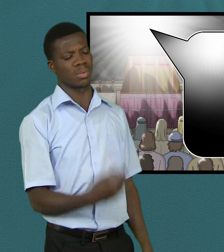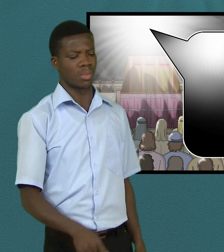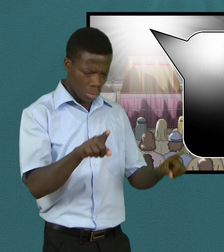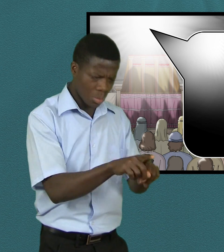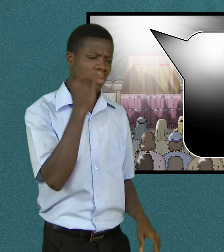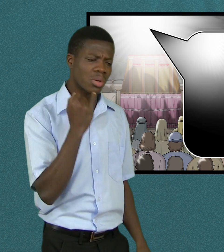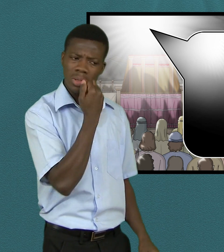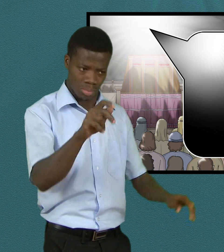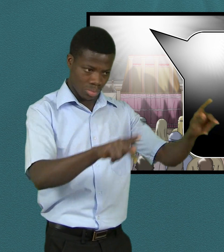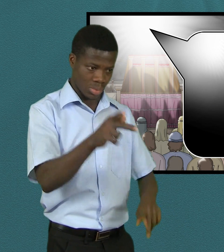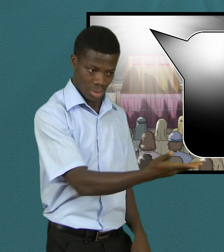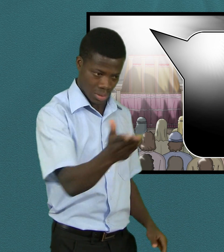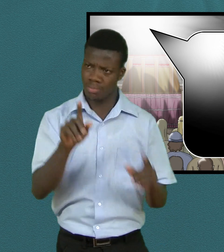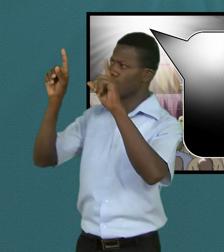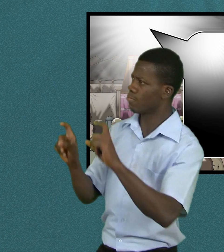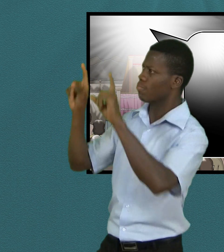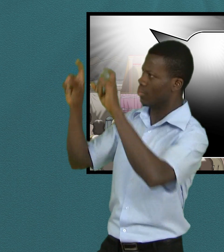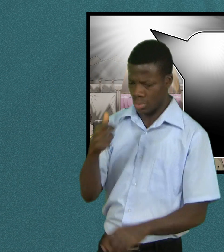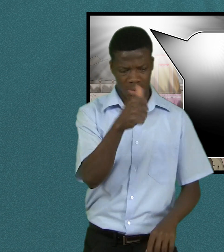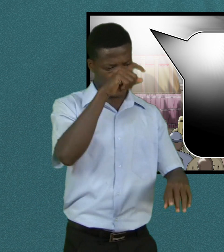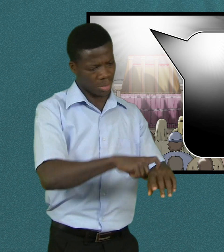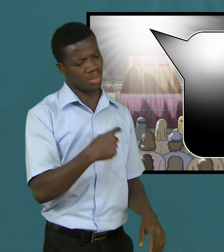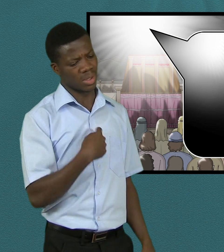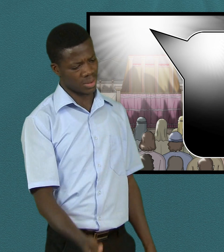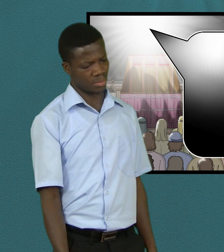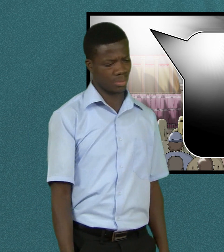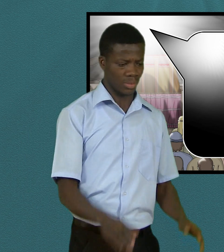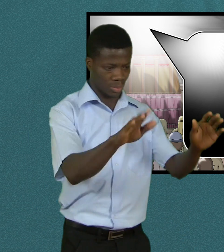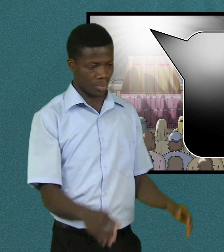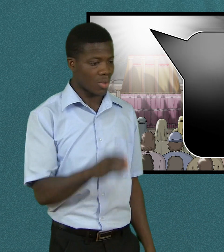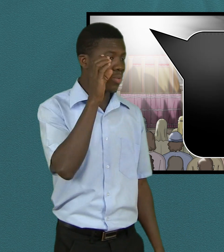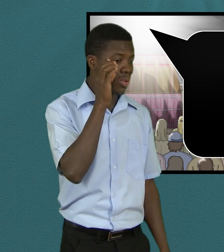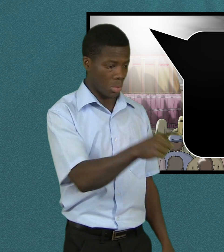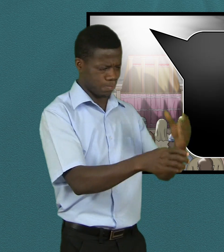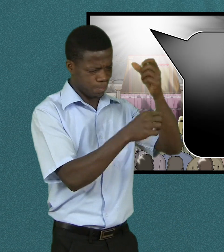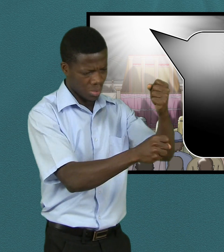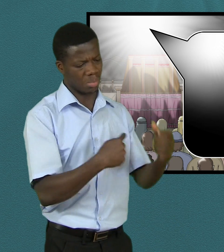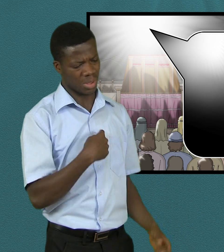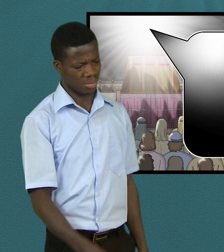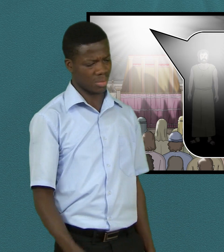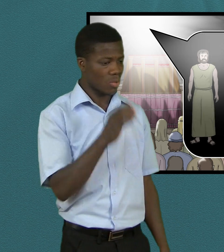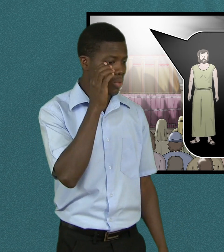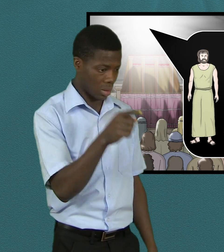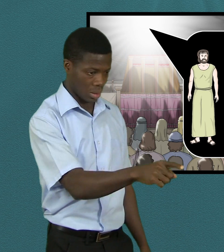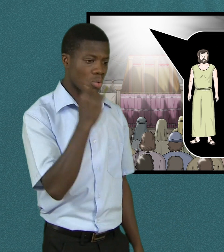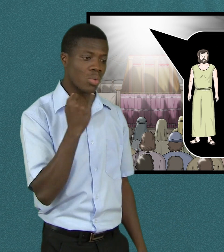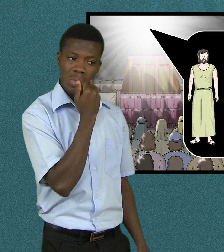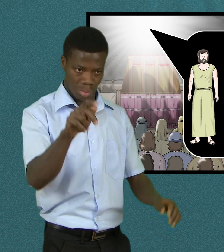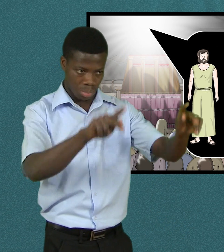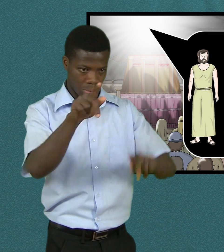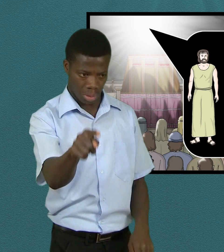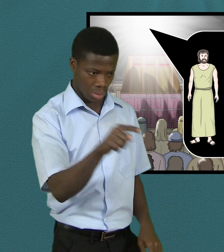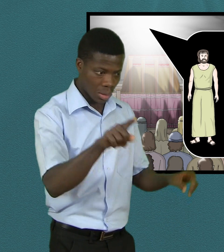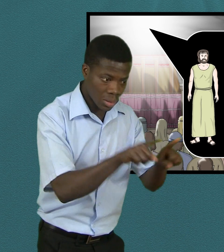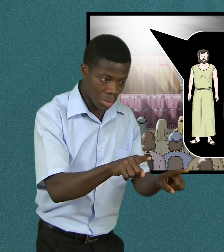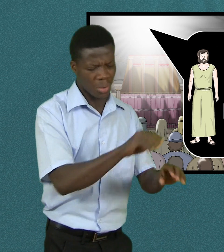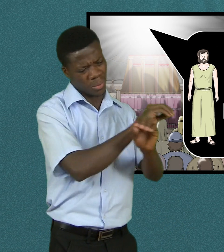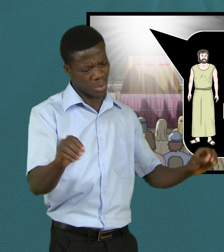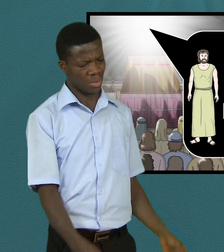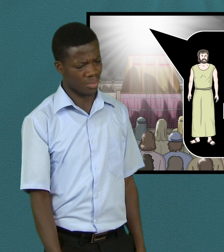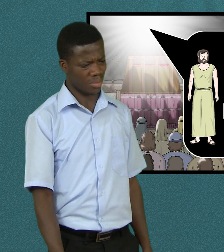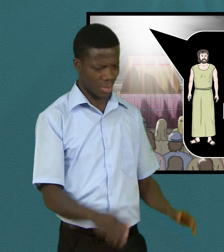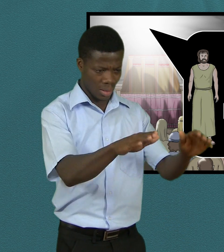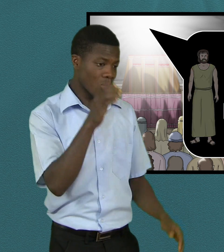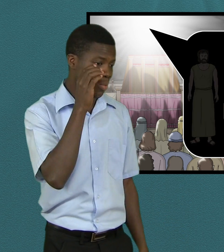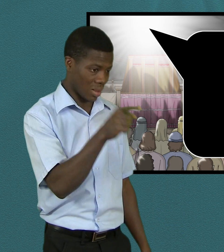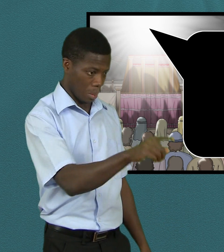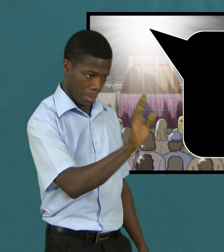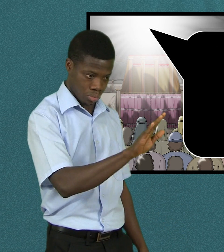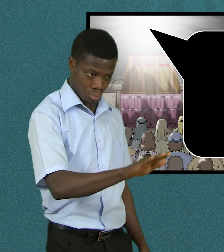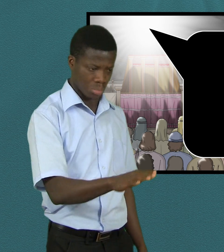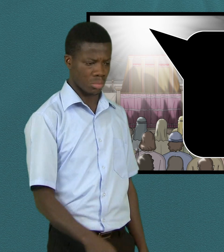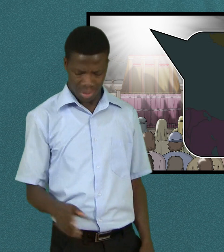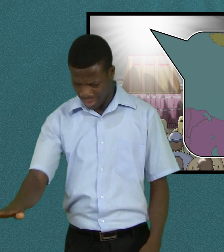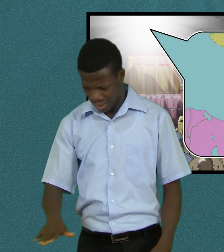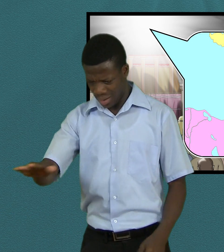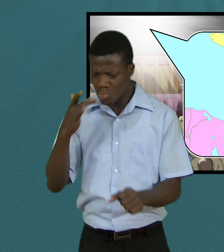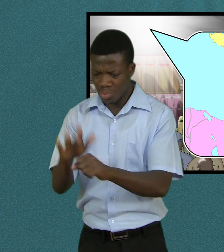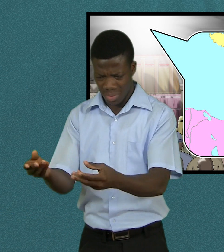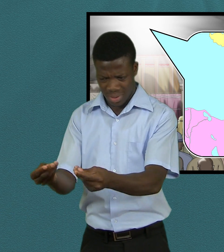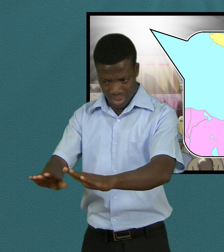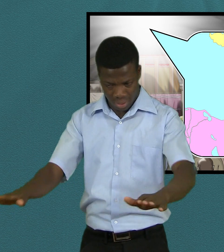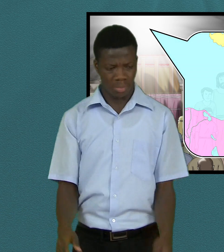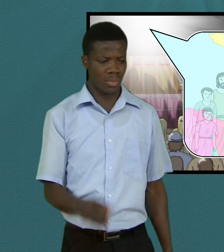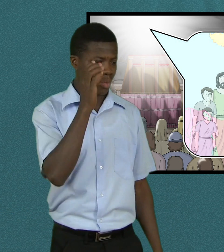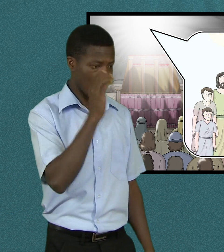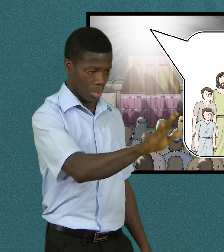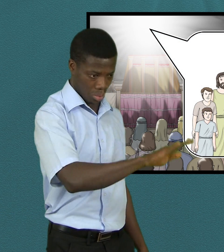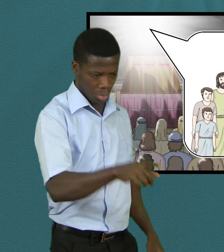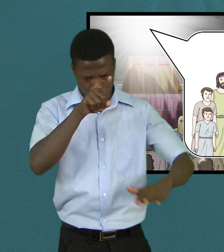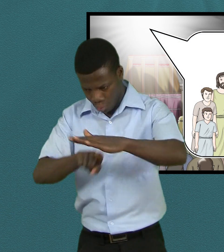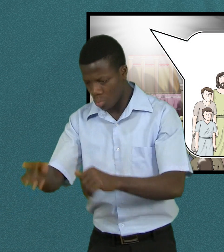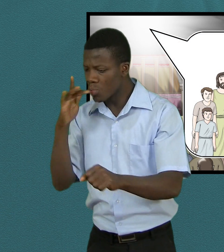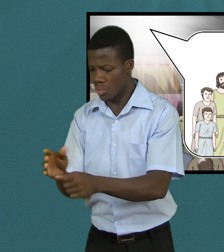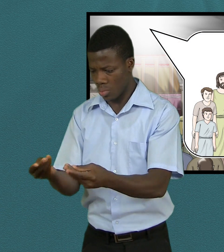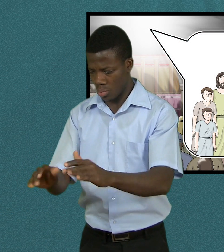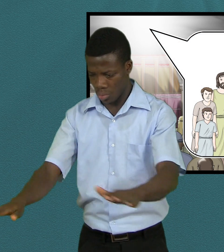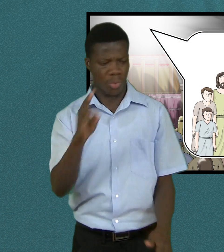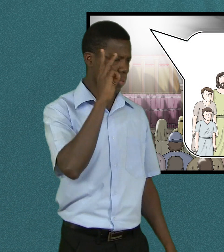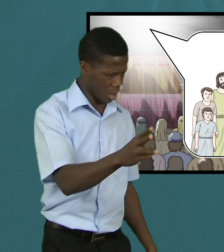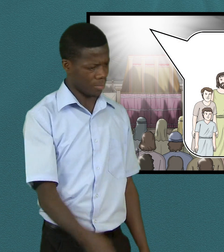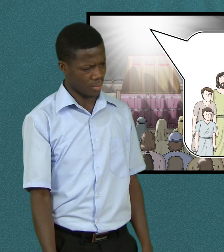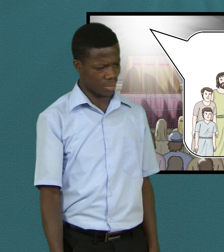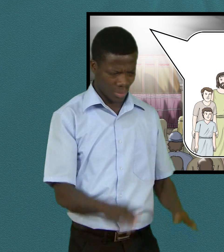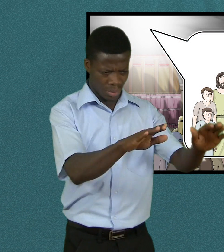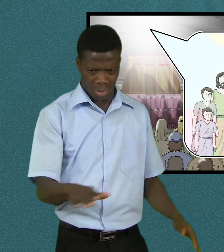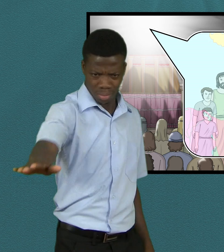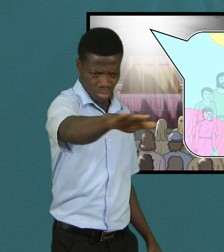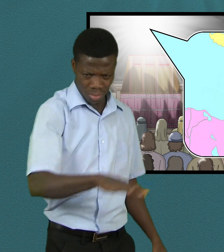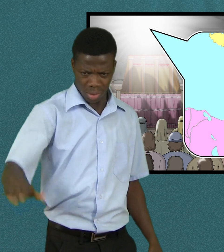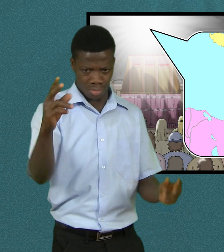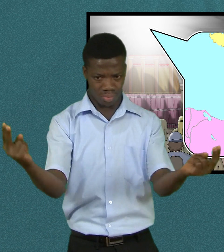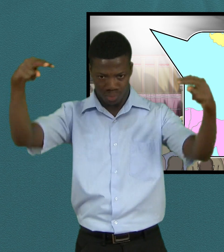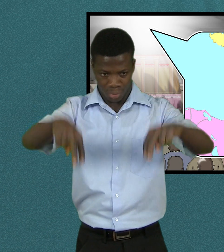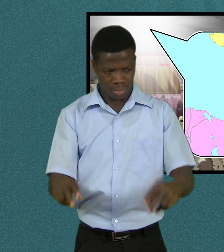But because My servant Caleb has a different spirit and has followed Me wholeheartedly, I will bring him into the land he has entered, and his descendants will inherit it.